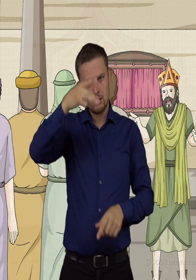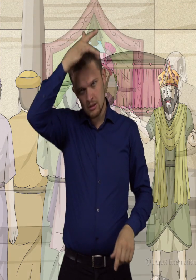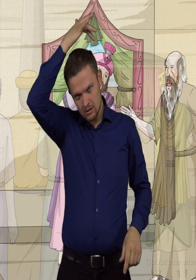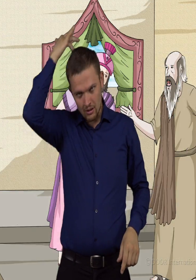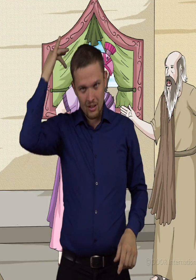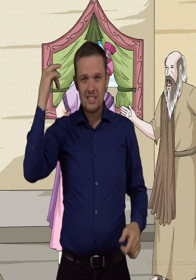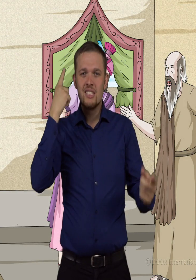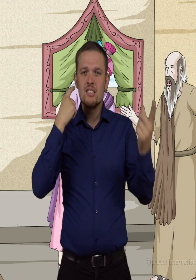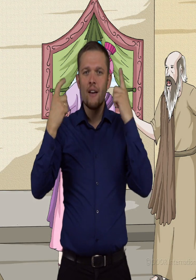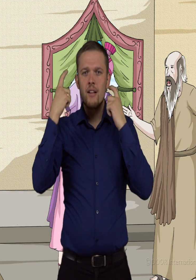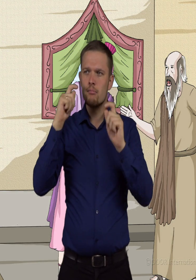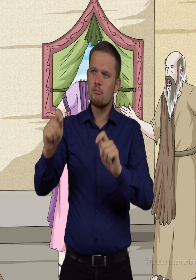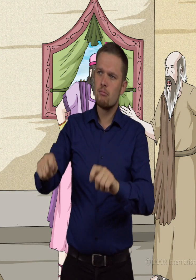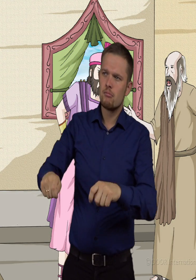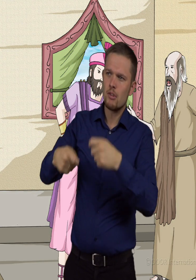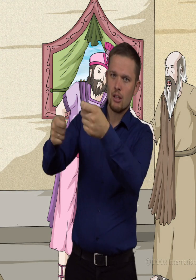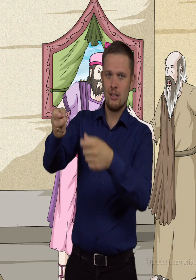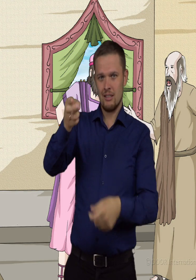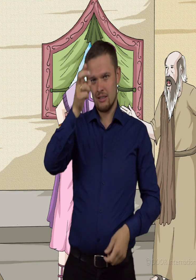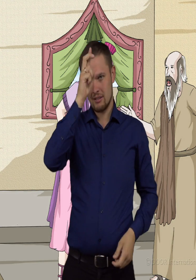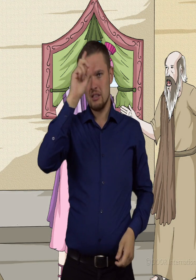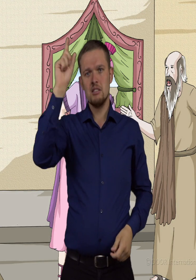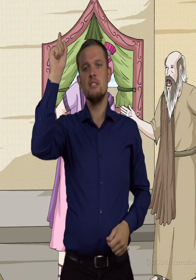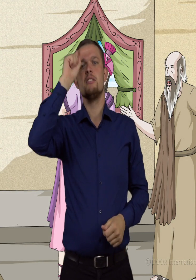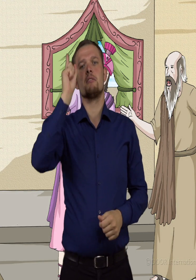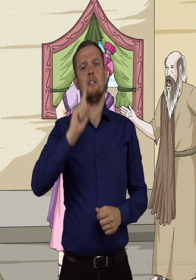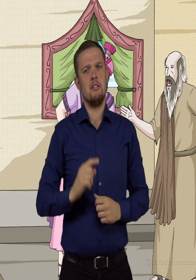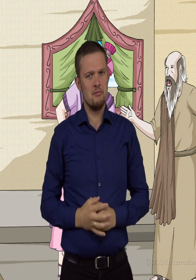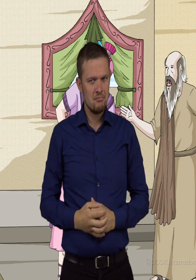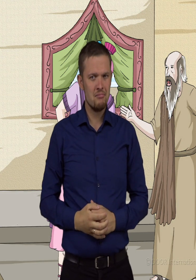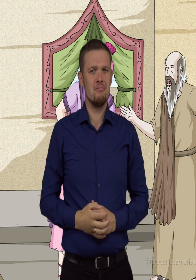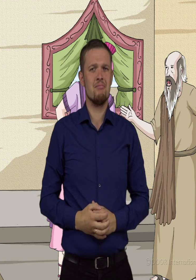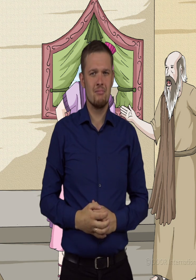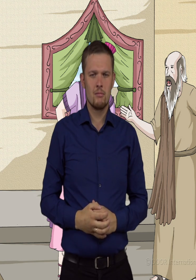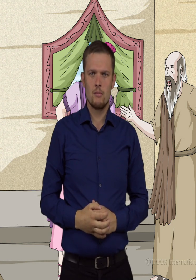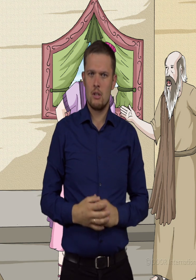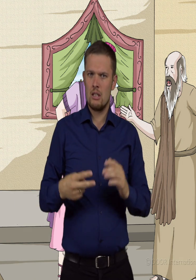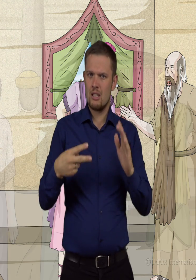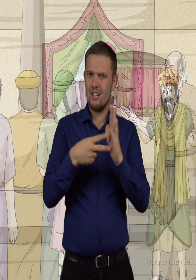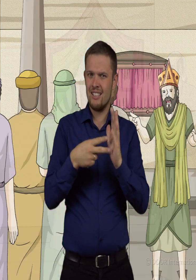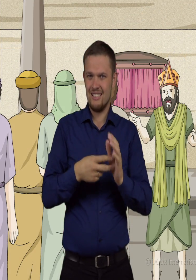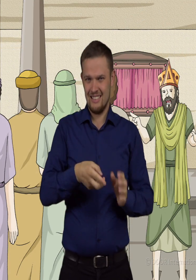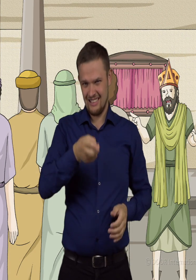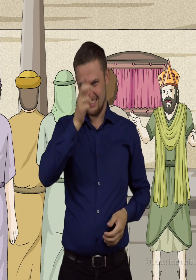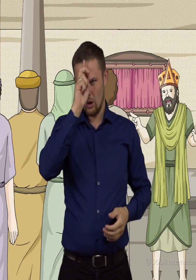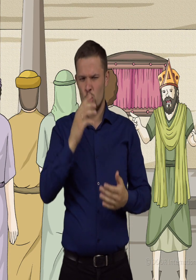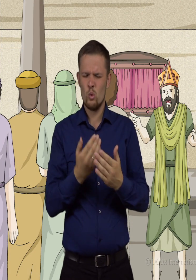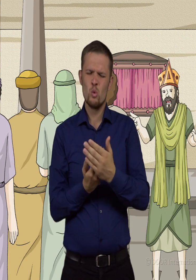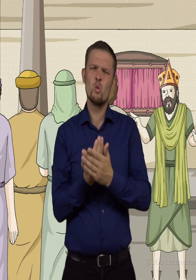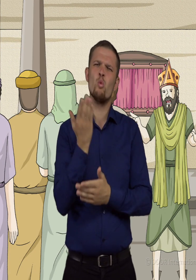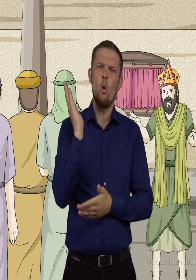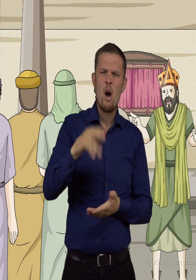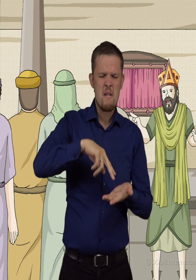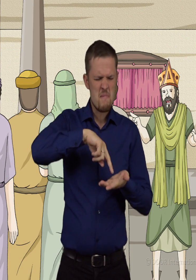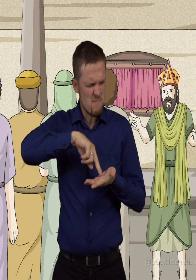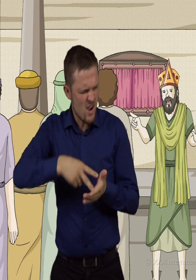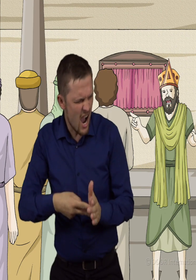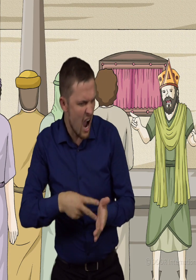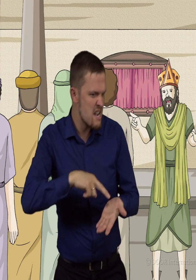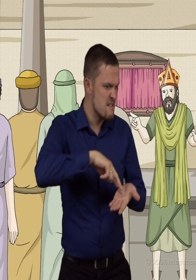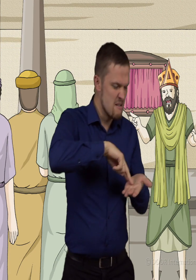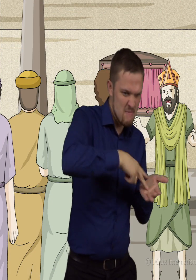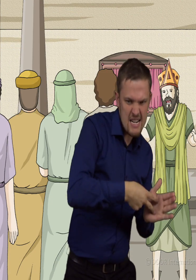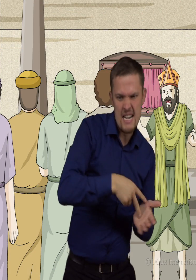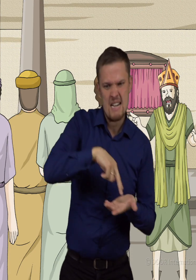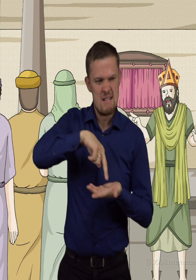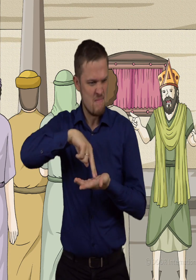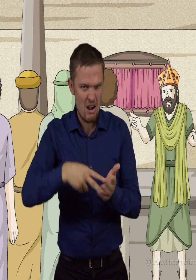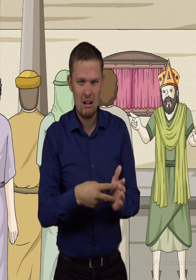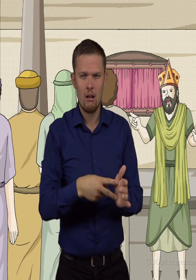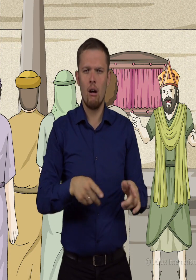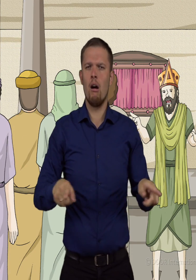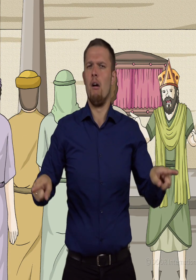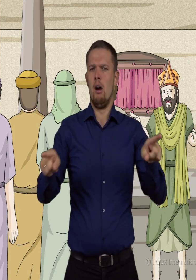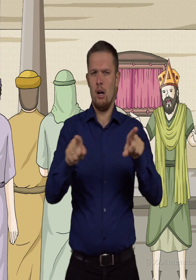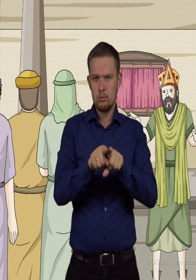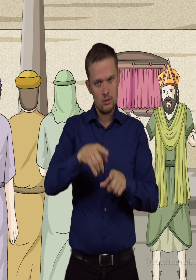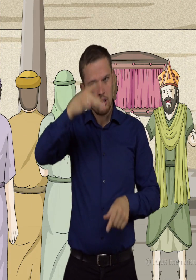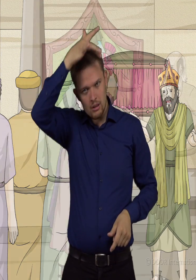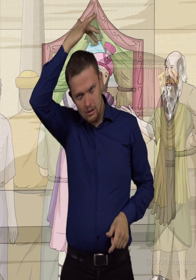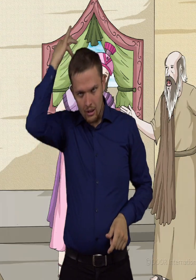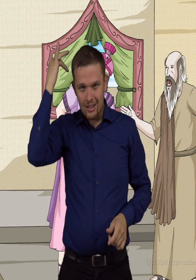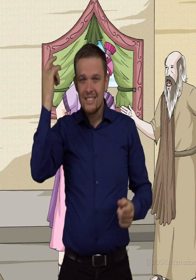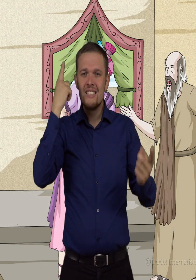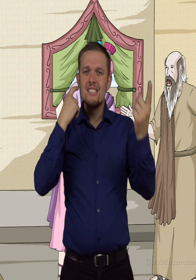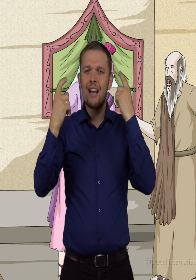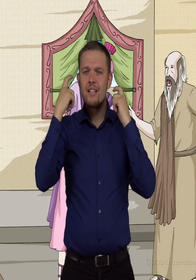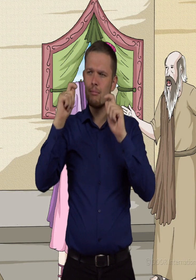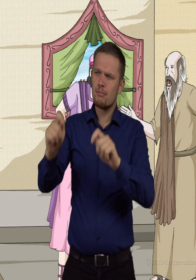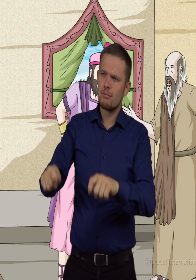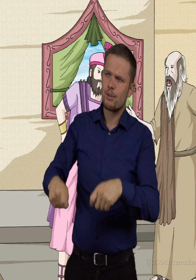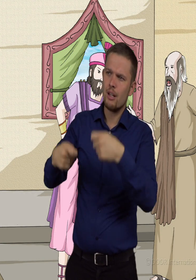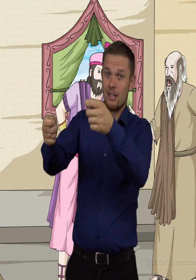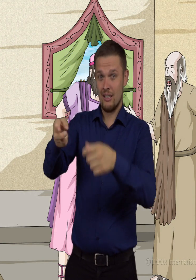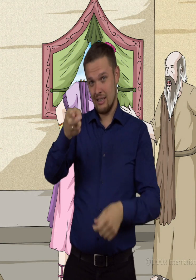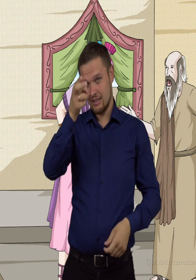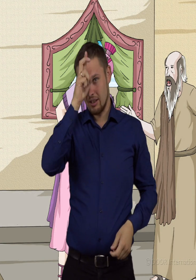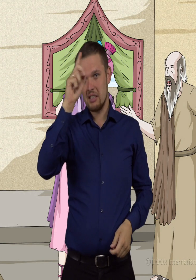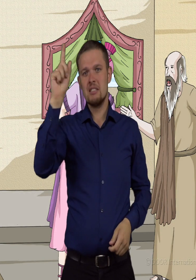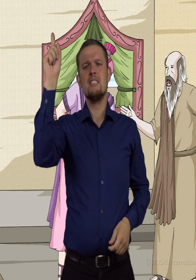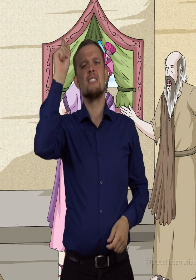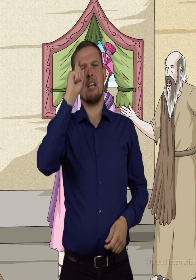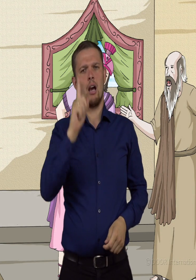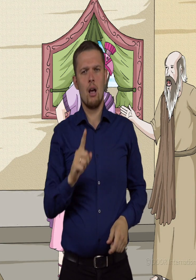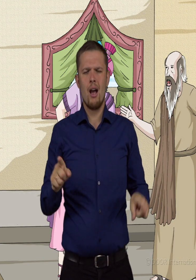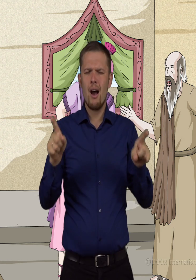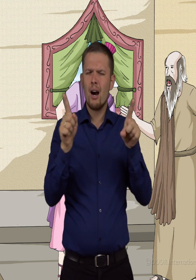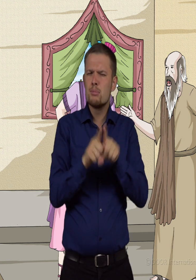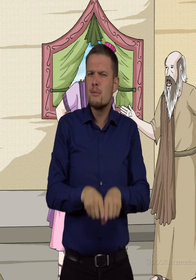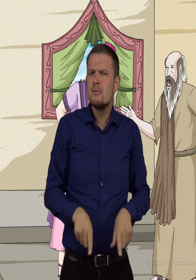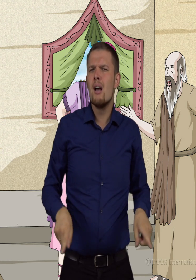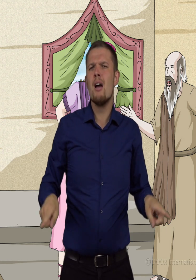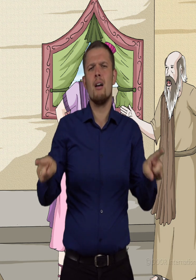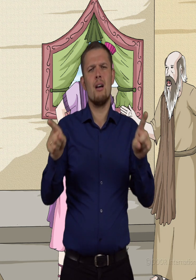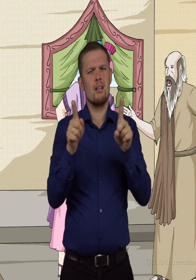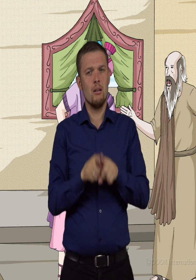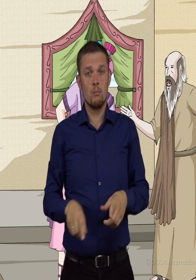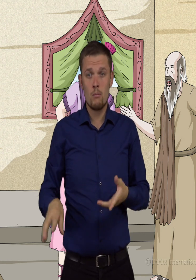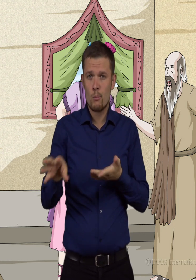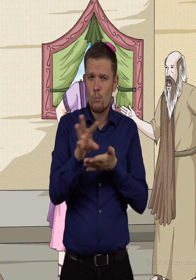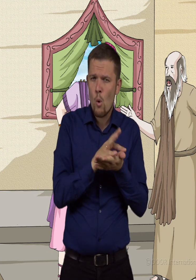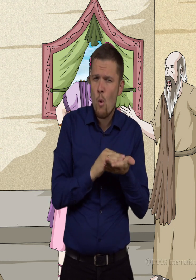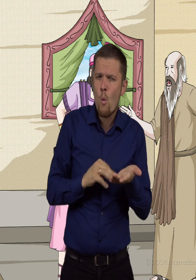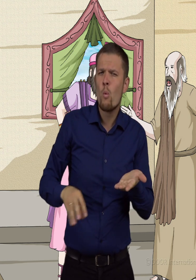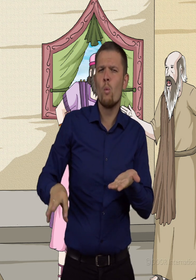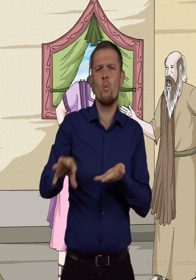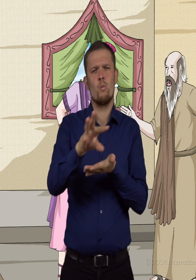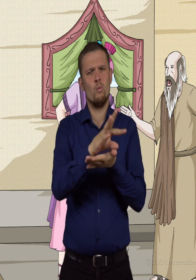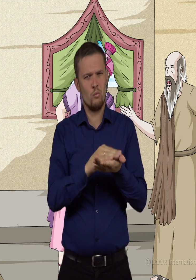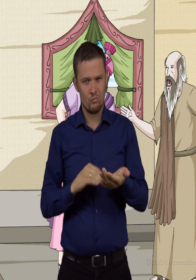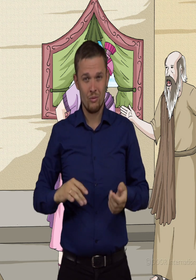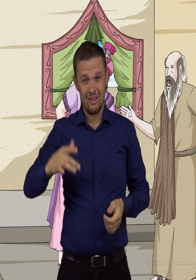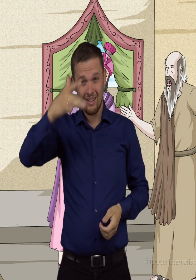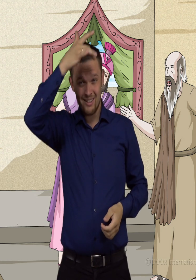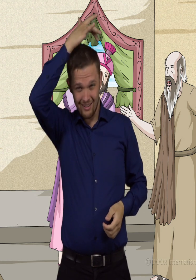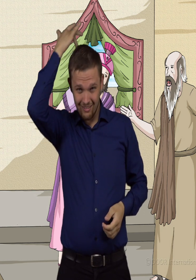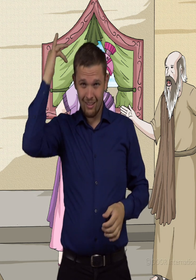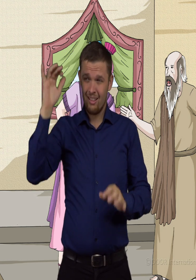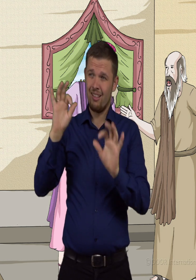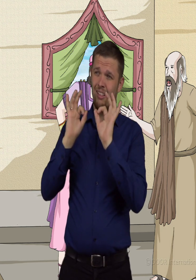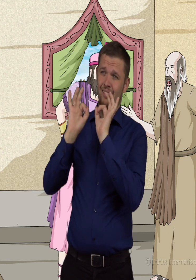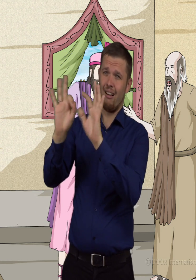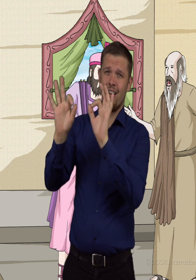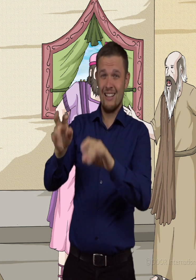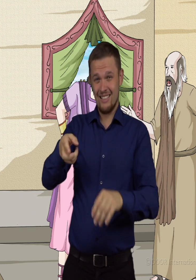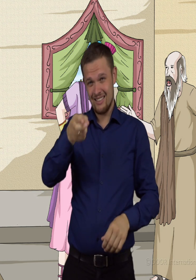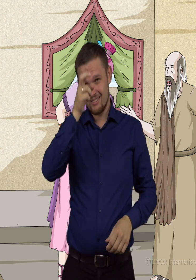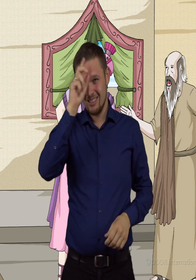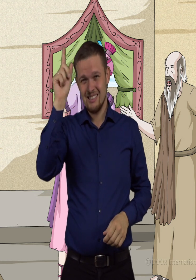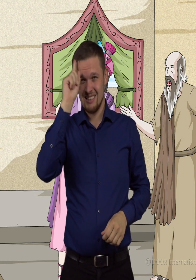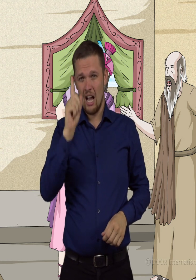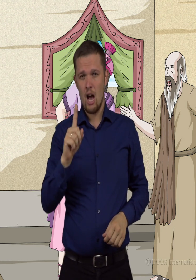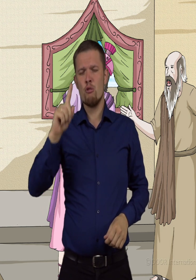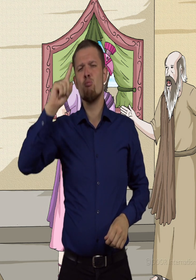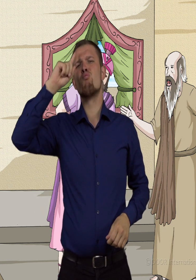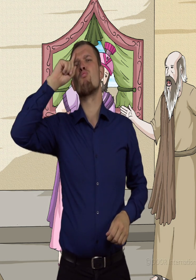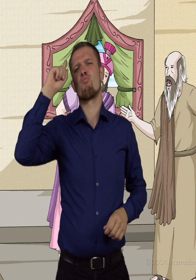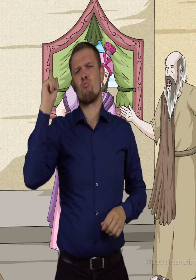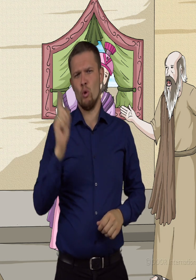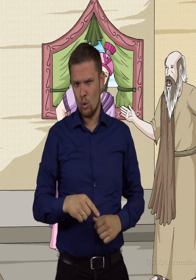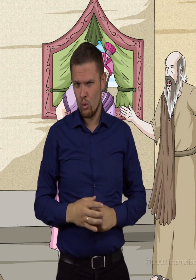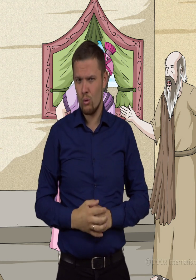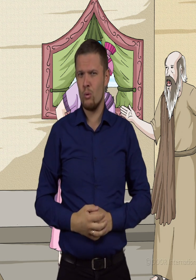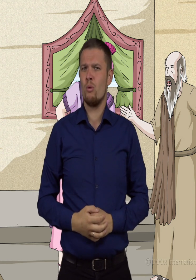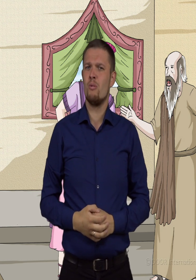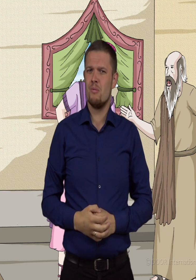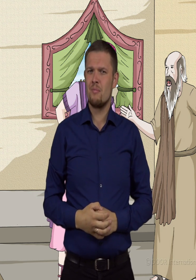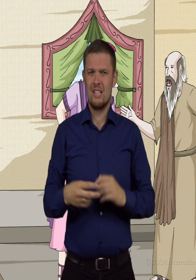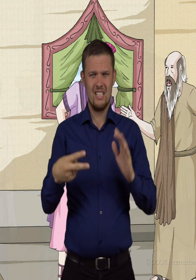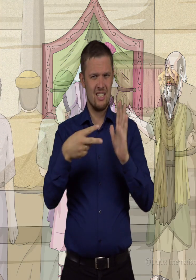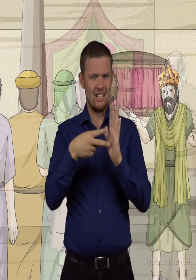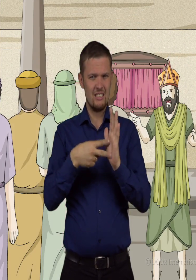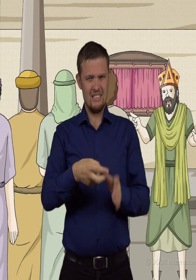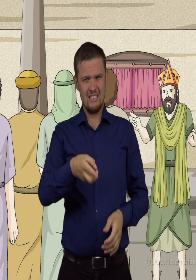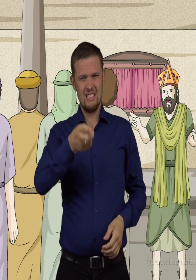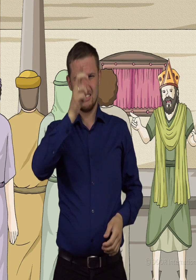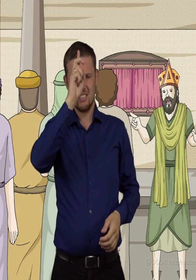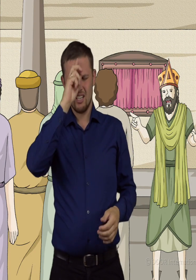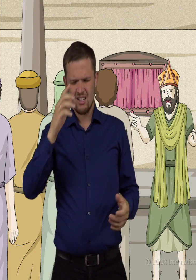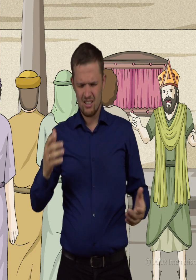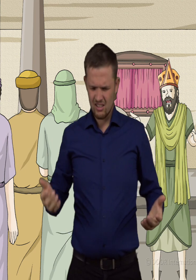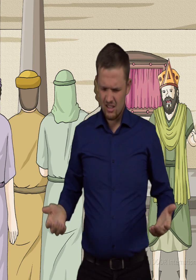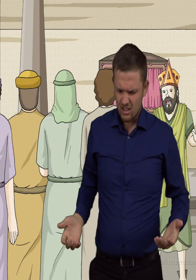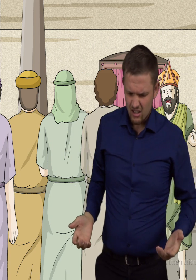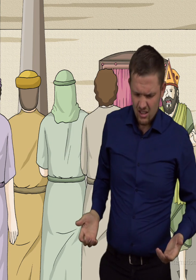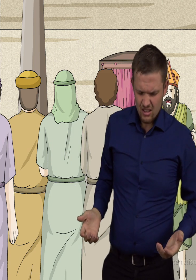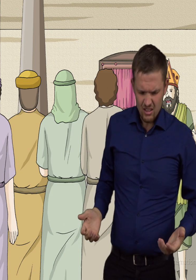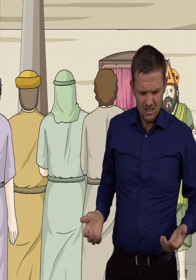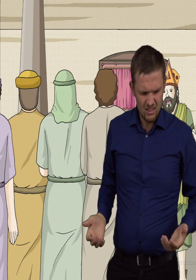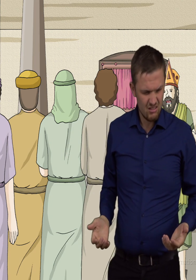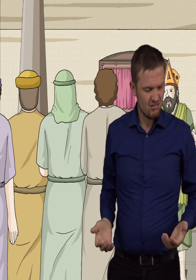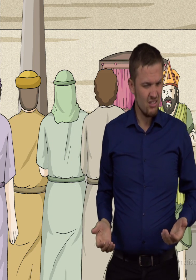Time and again Elisha warned the king, so that he was on his guard in such places.